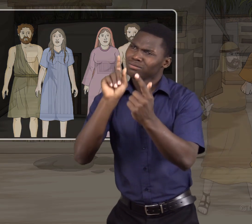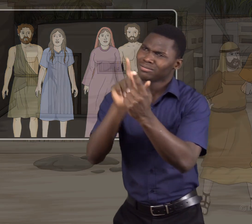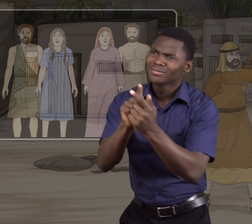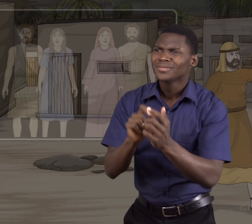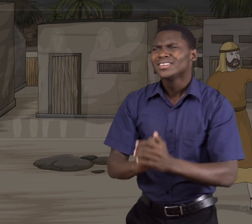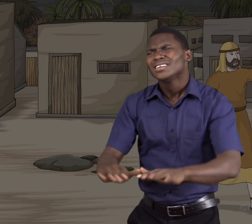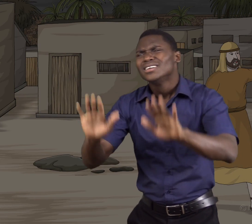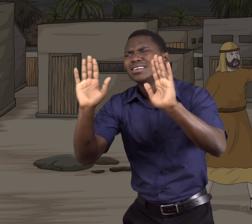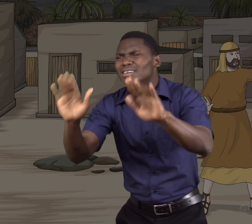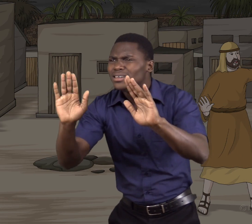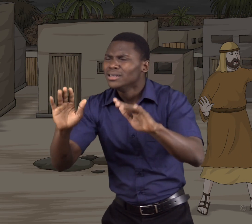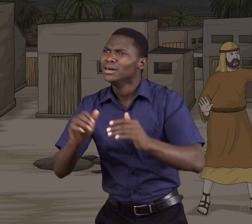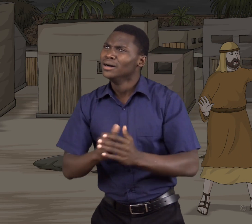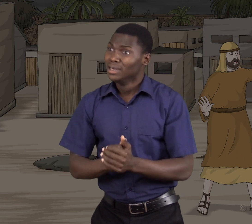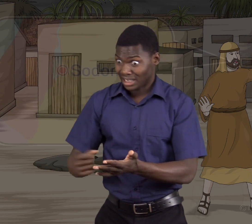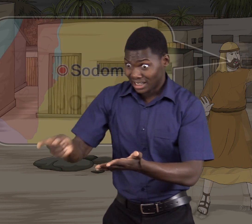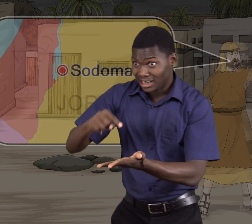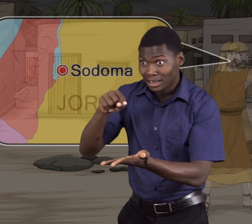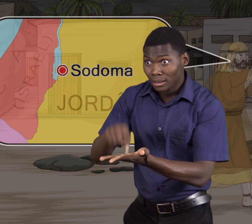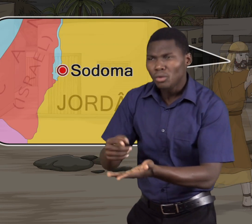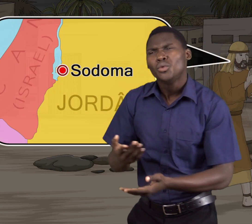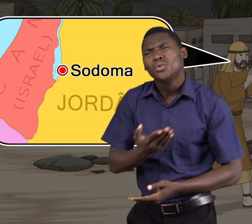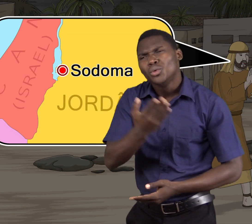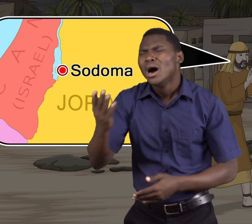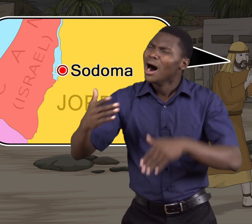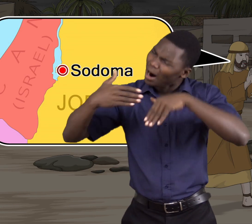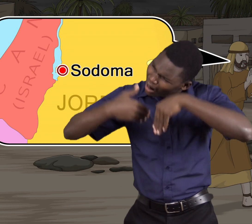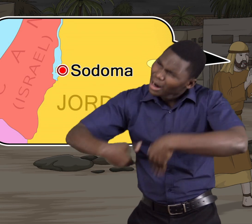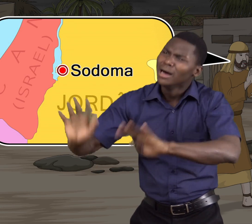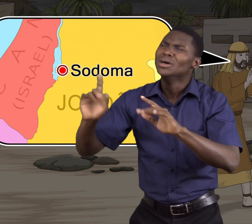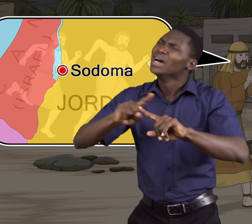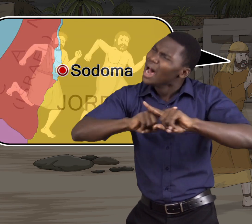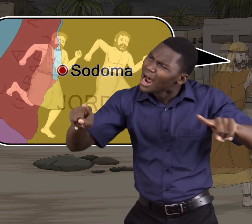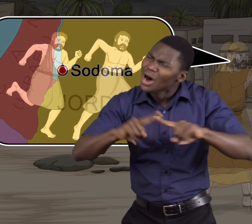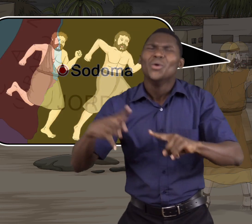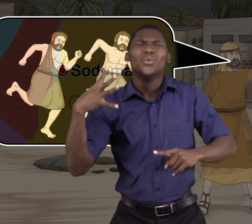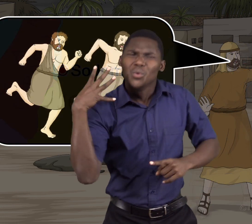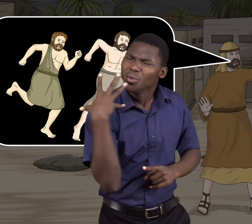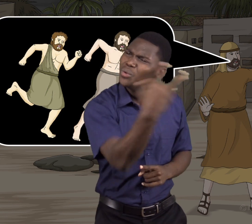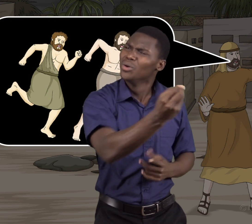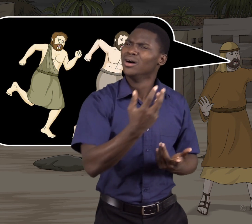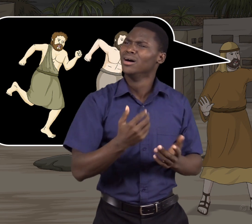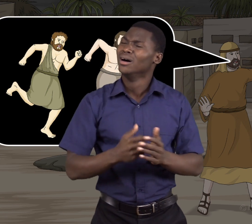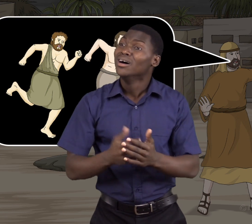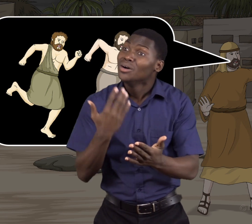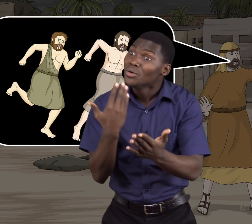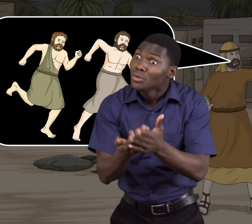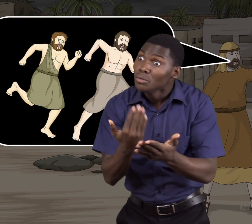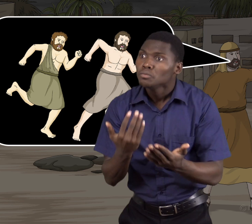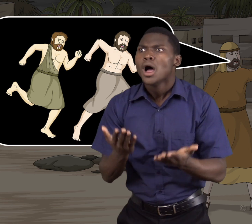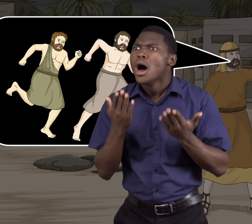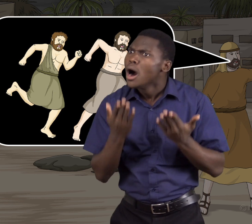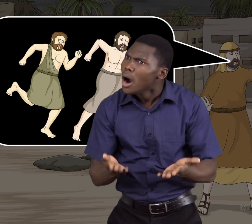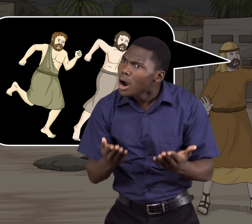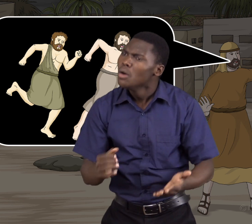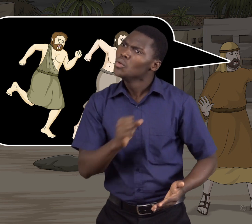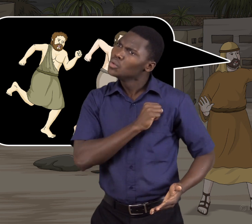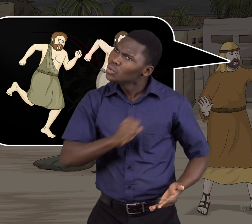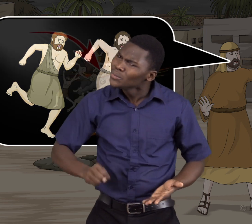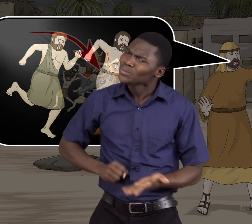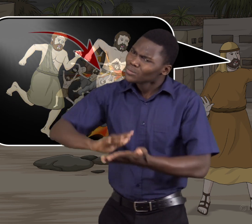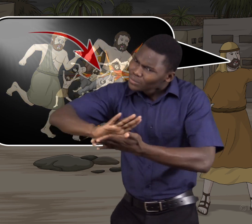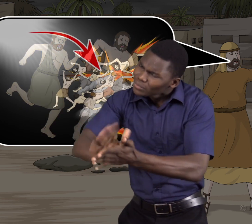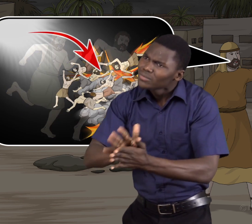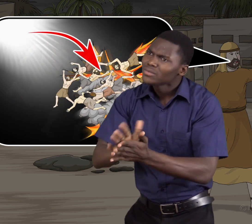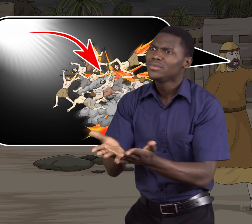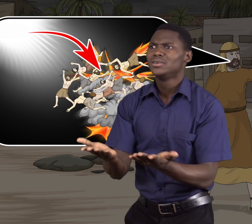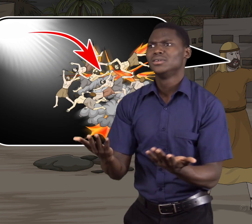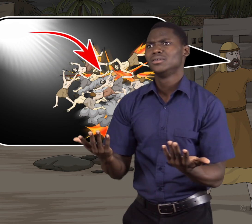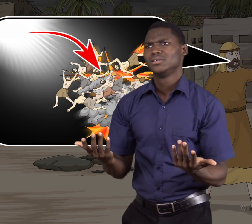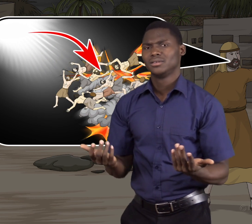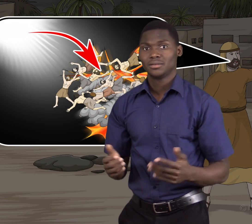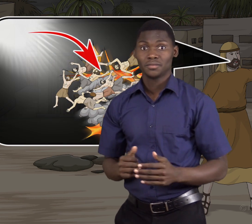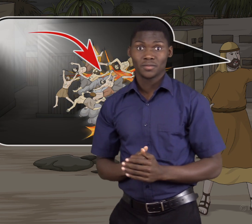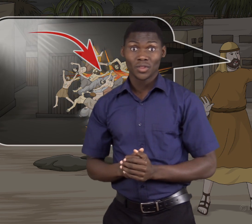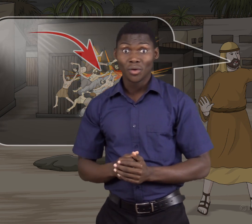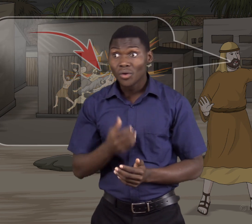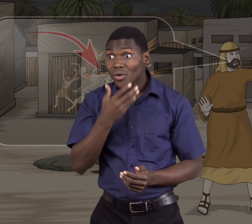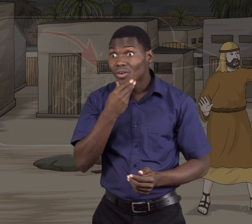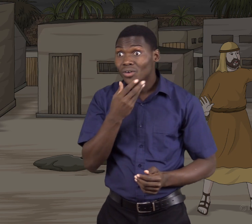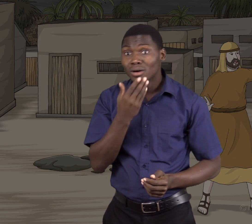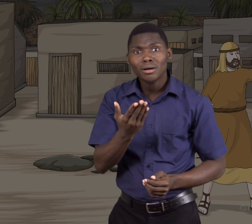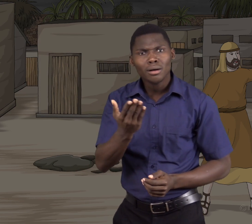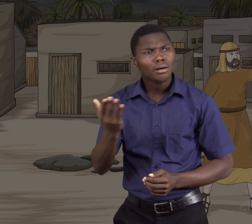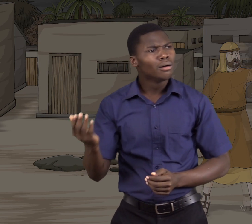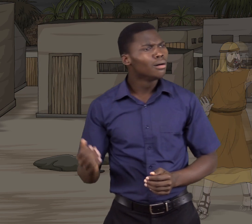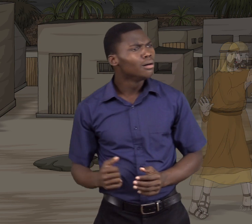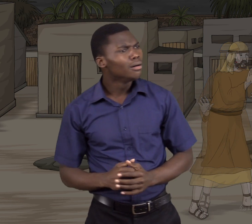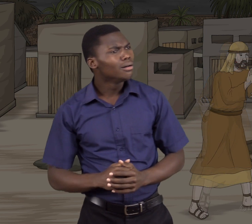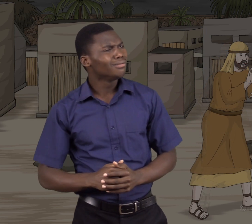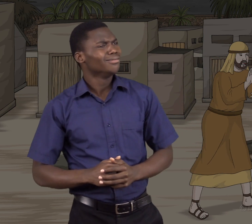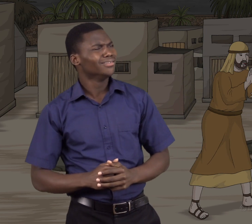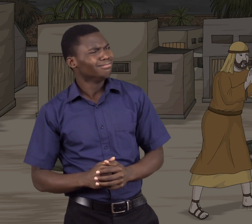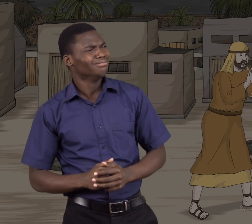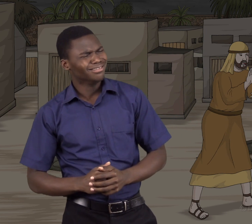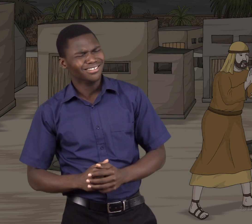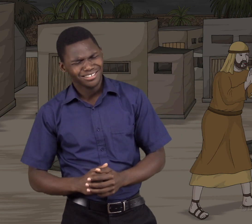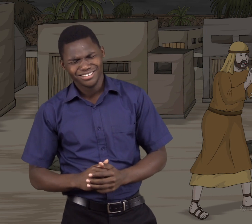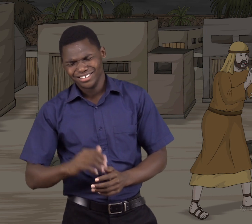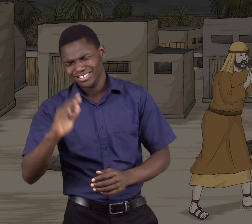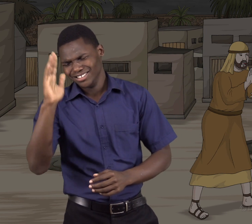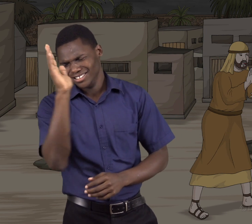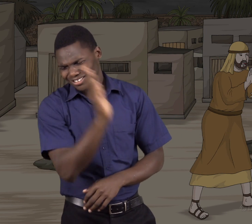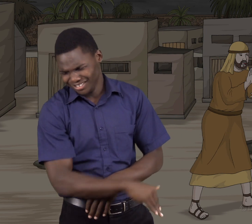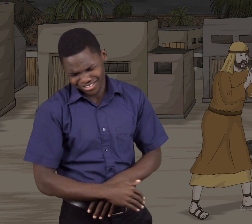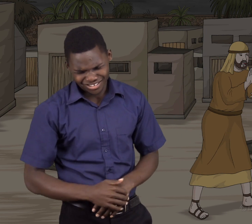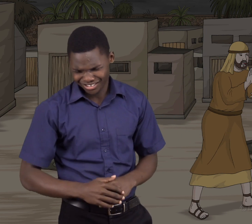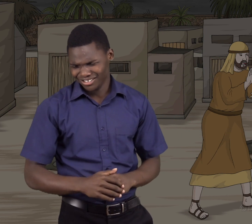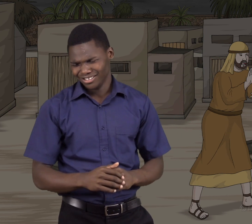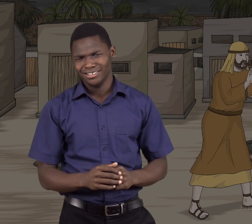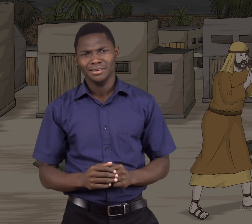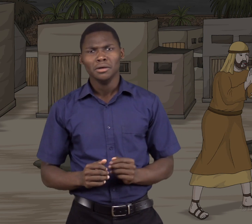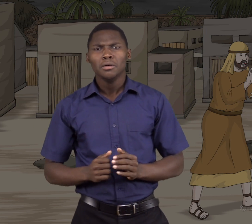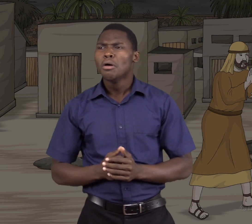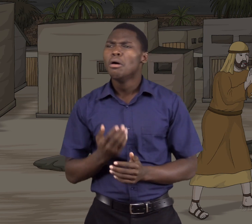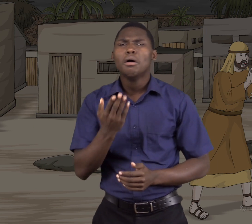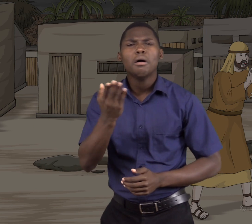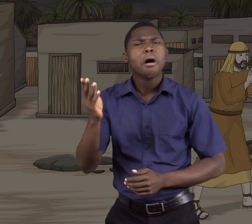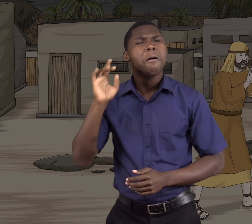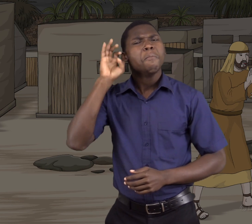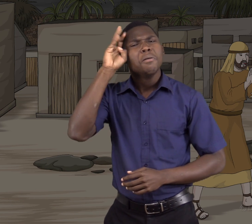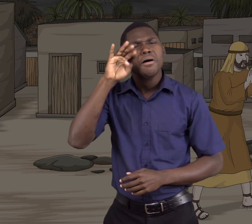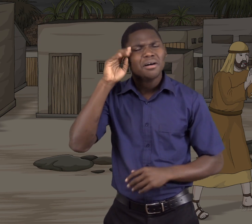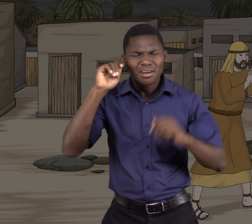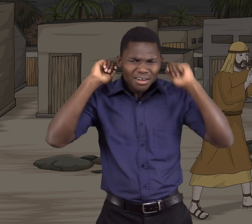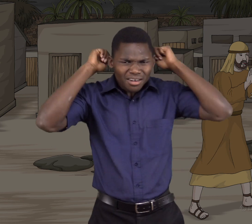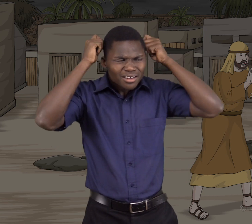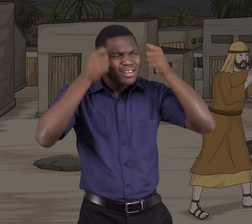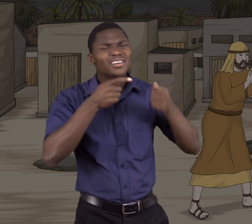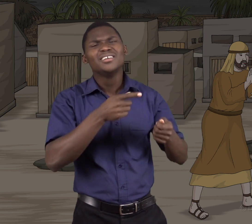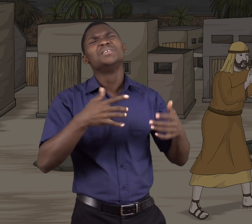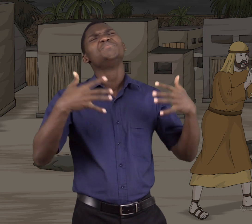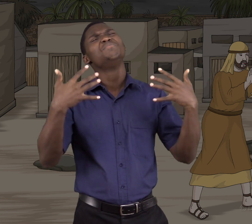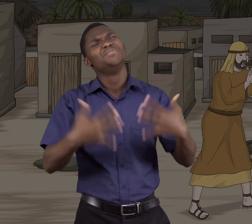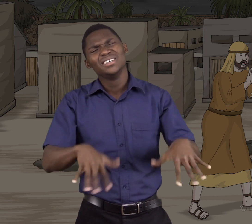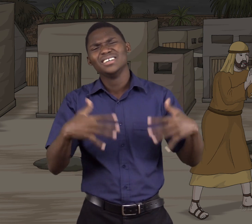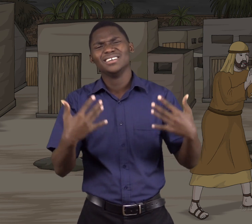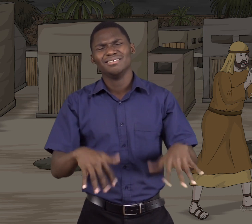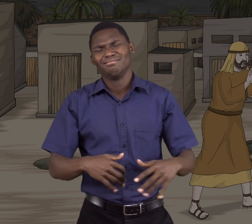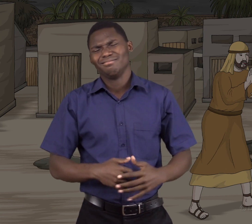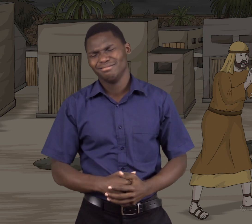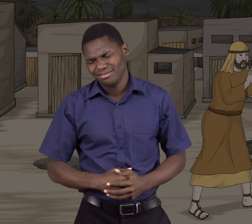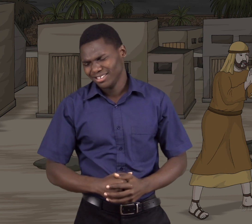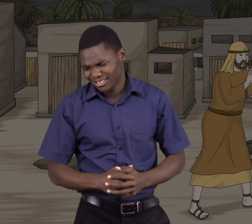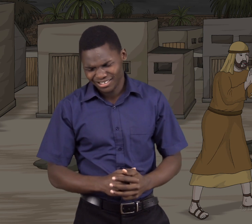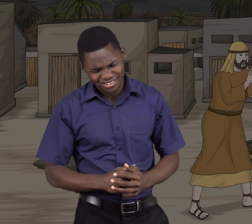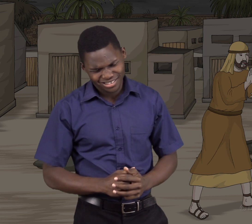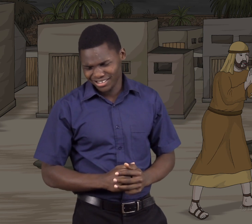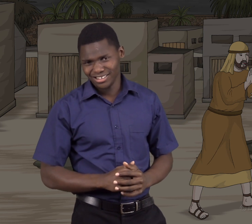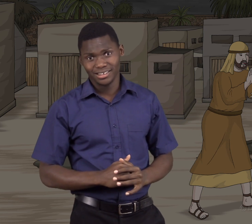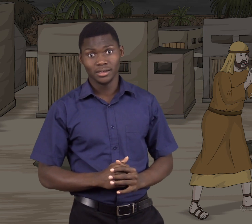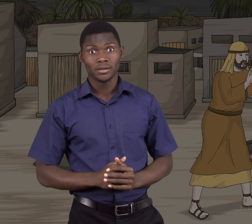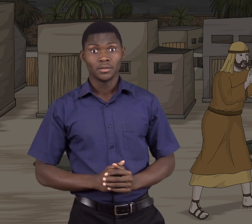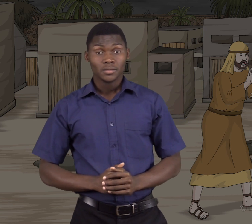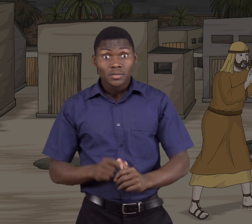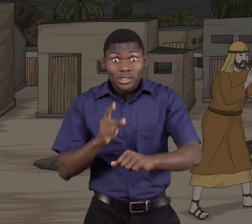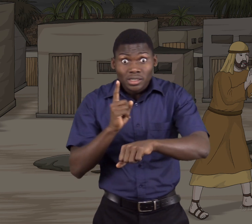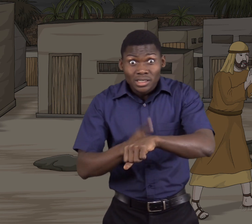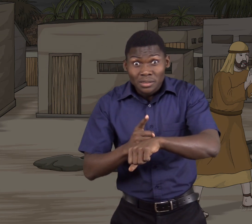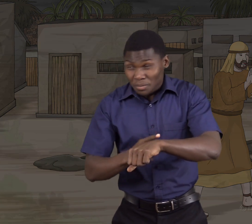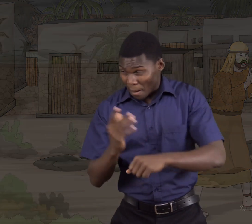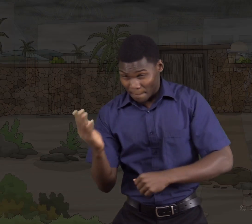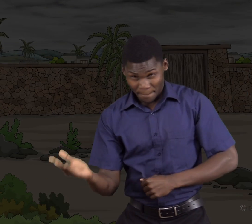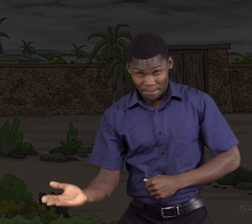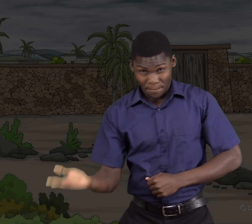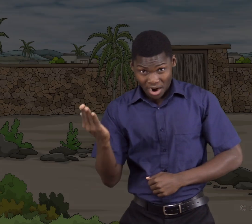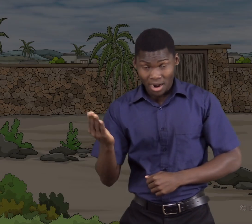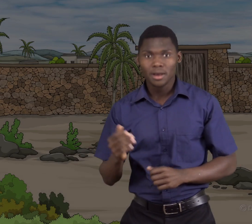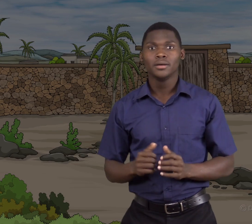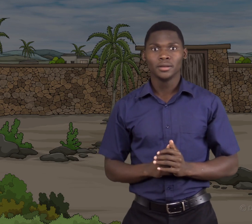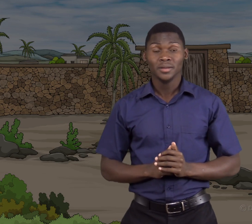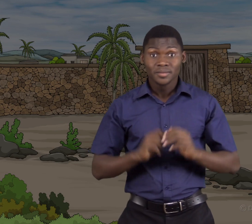“Get out of this place, for the LORD is about to destroy the city!” But his sons-in-law thought he was joking.